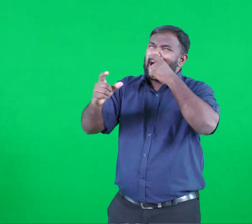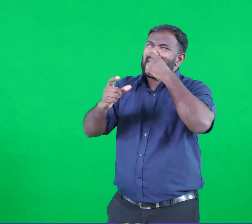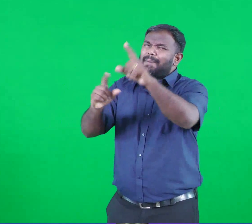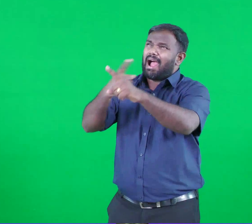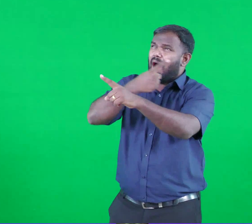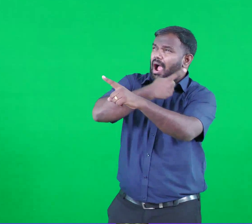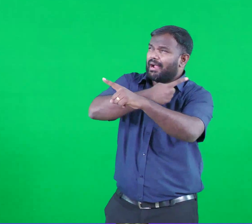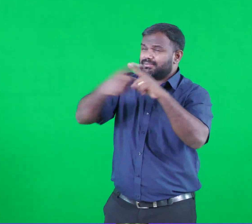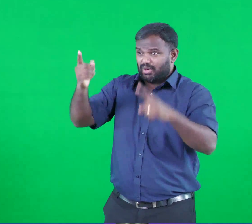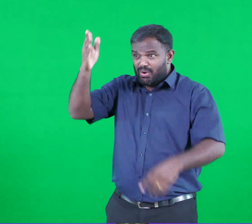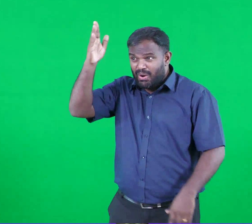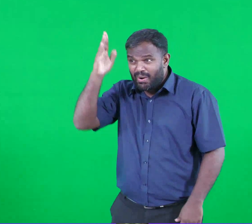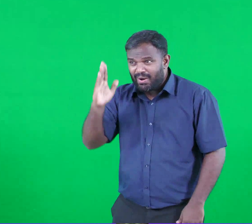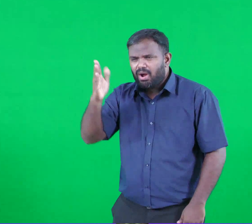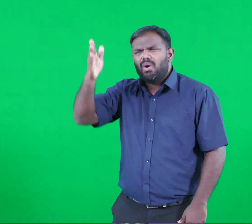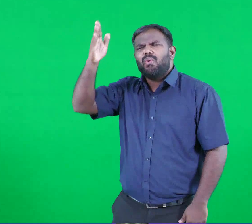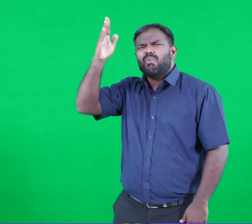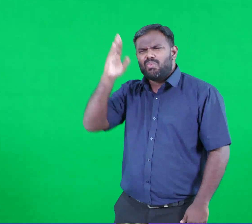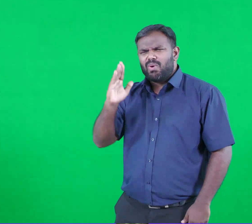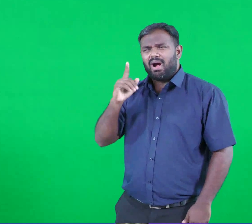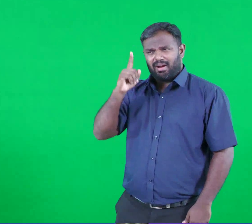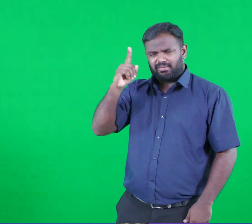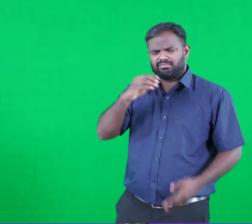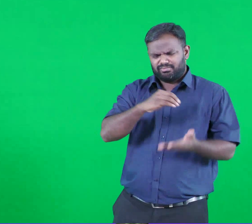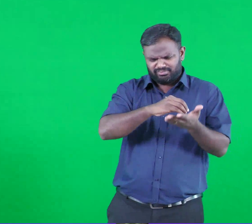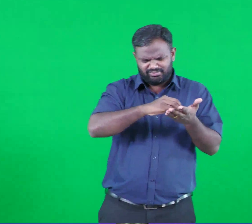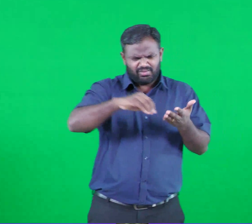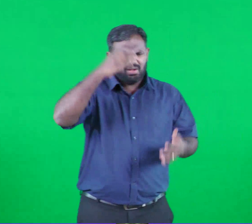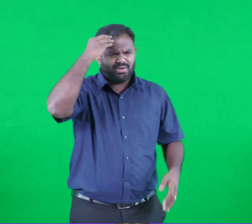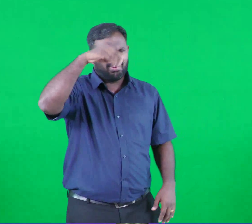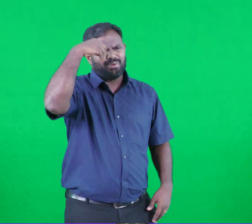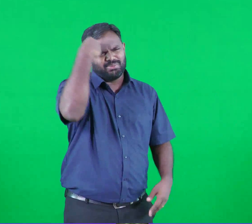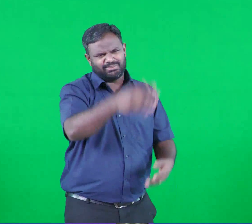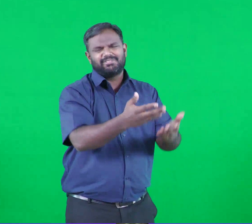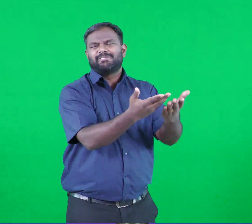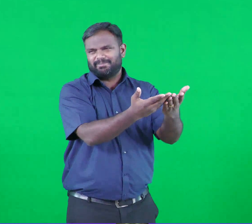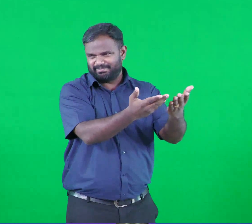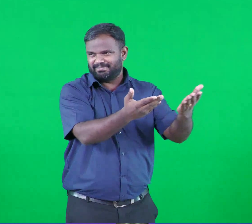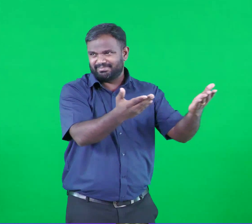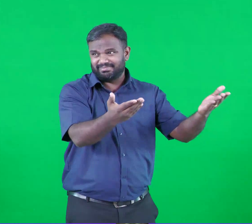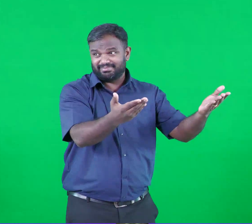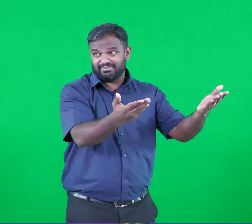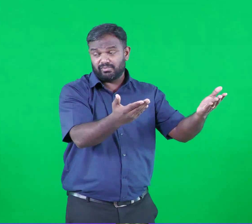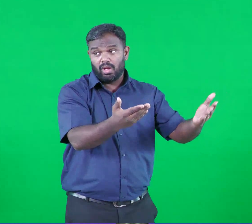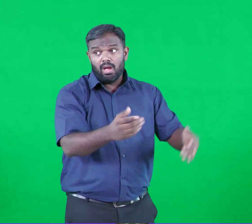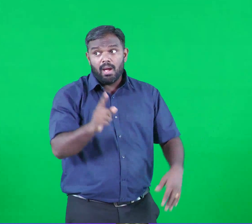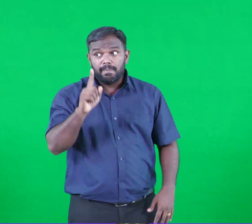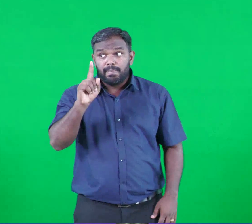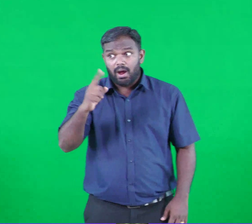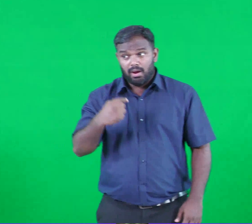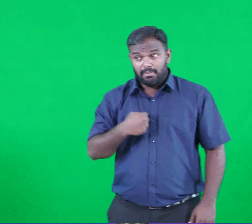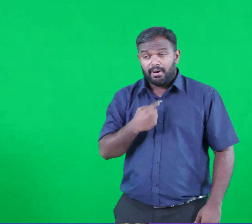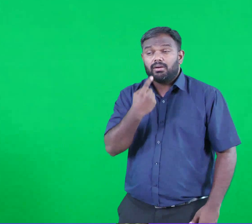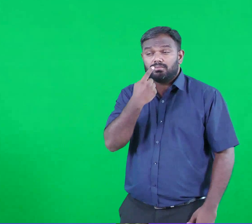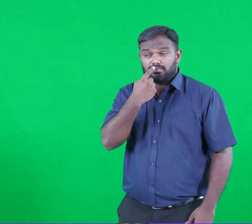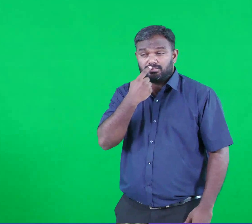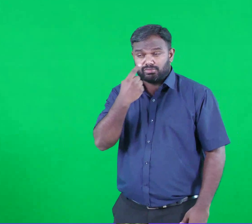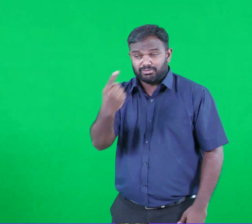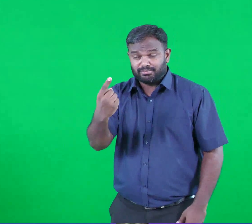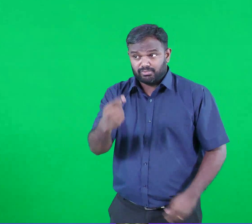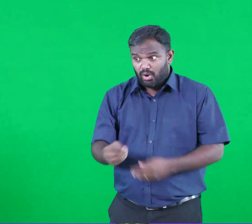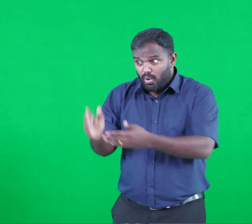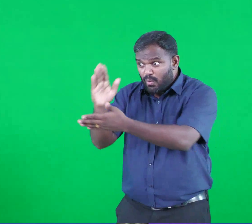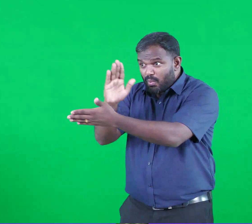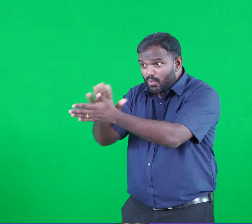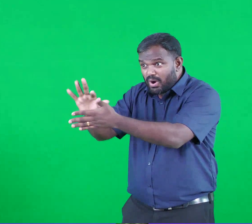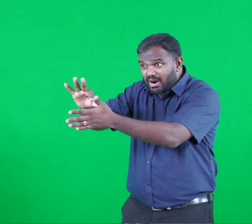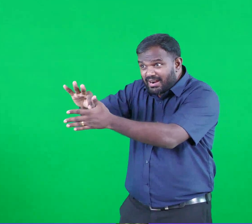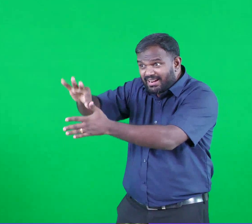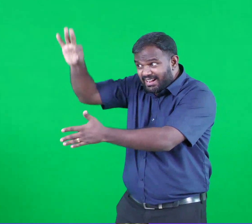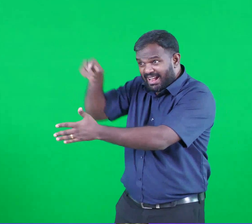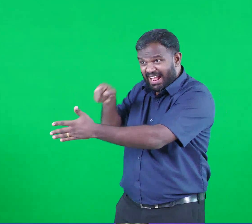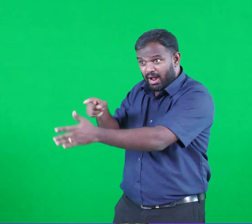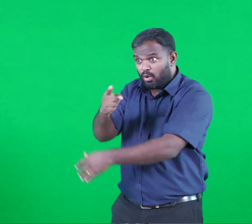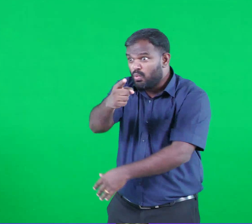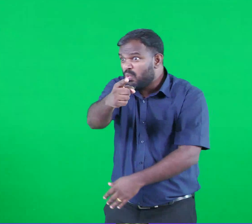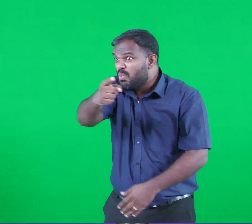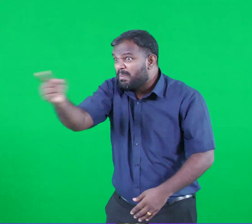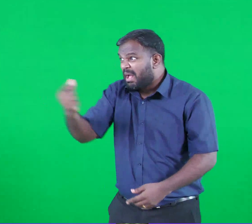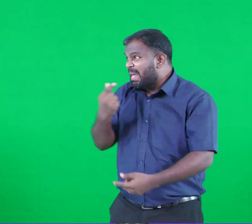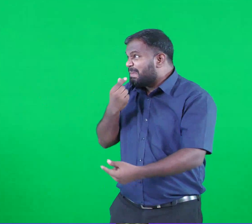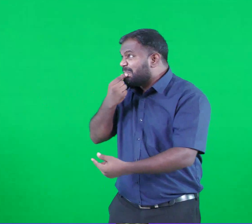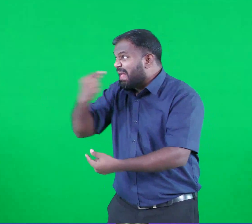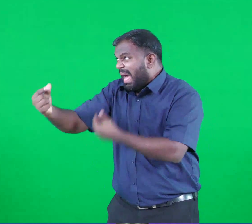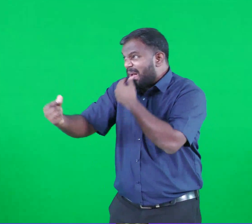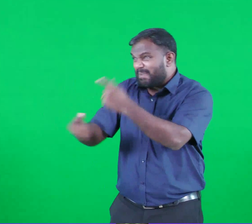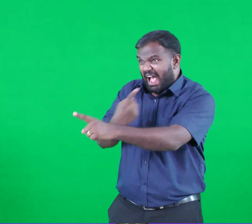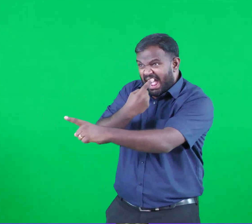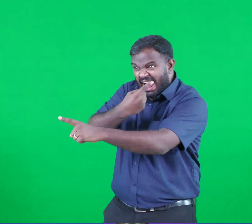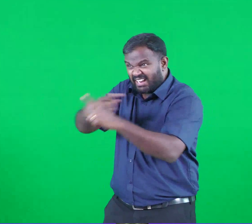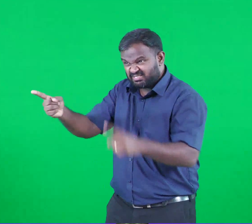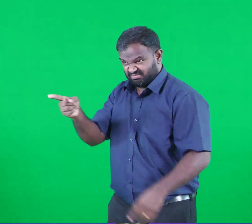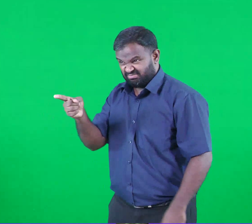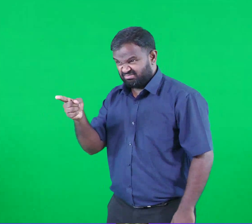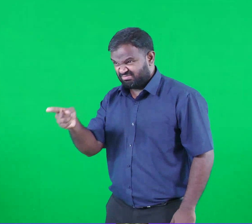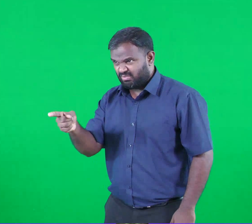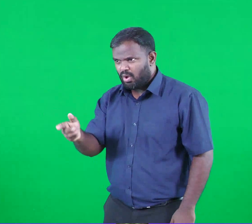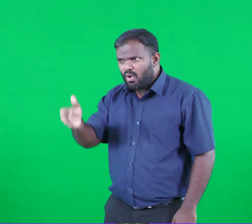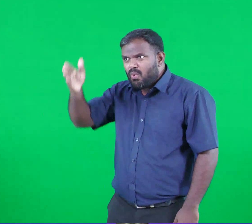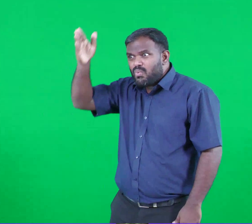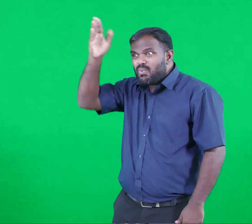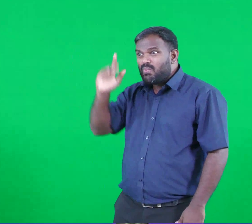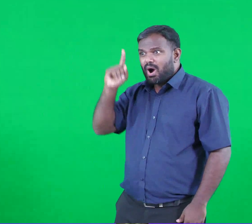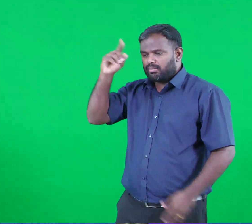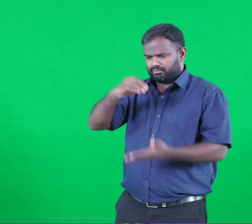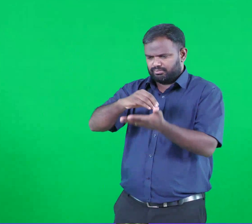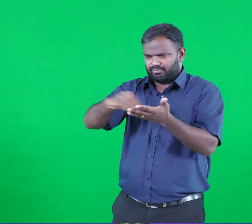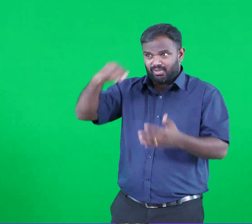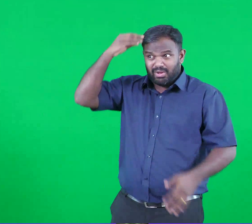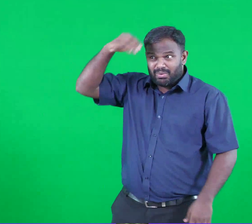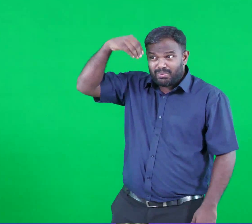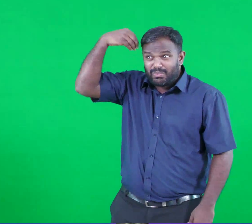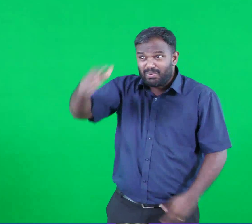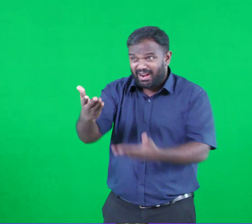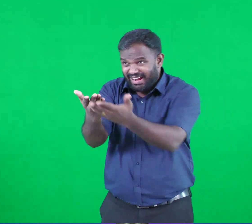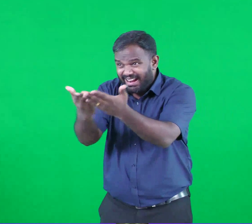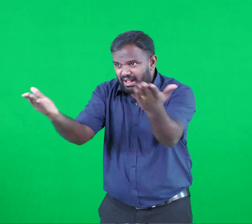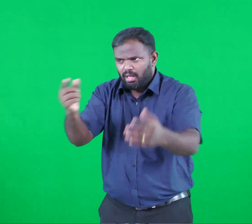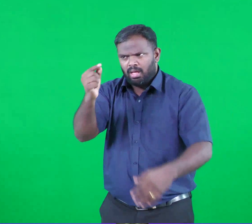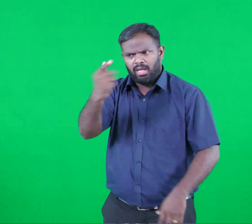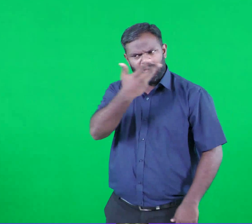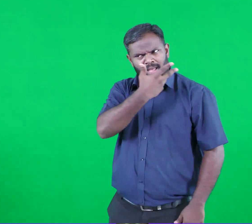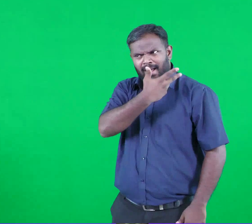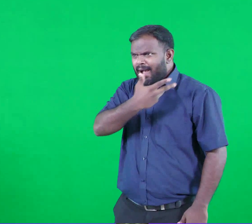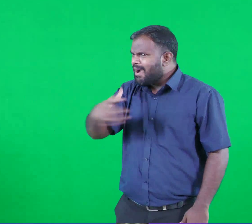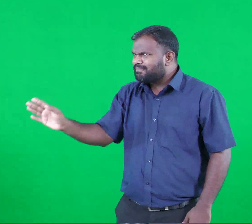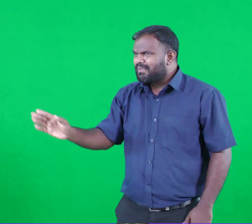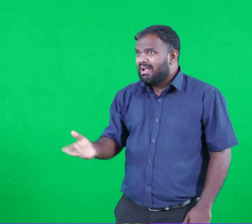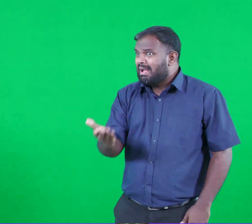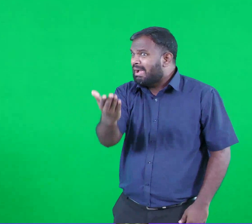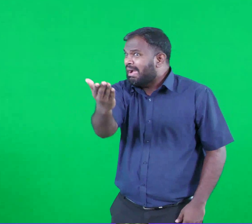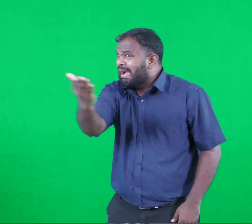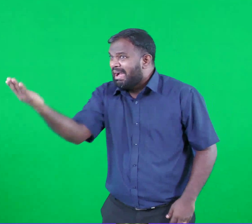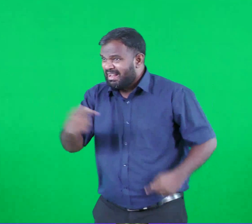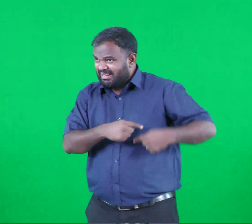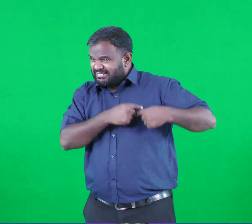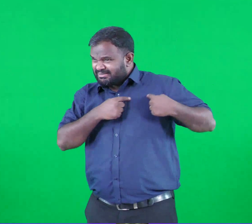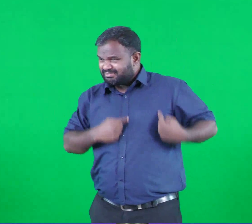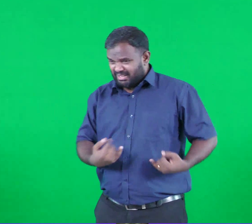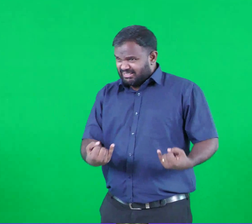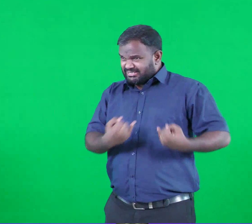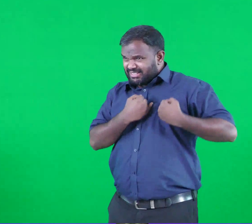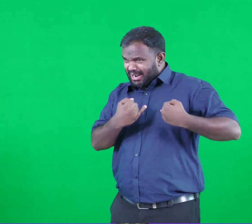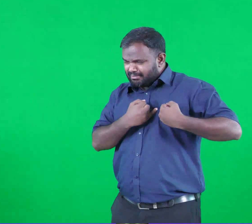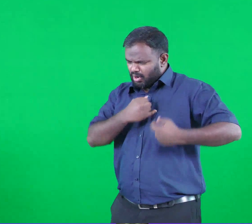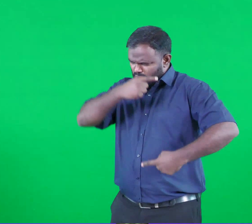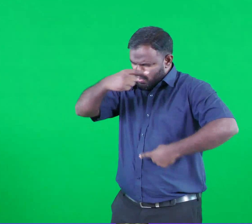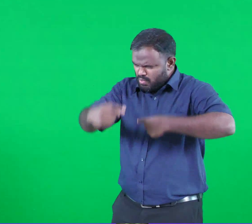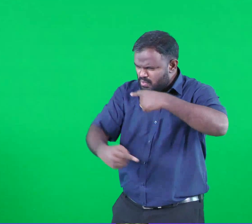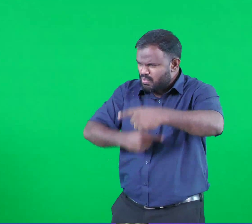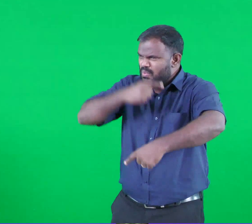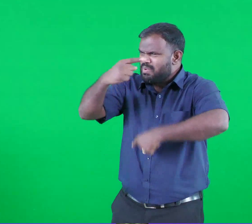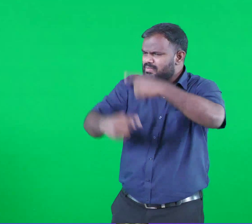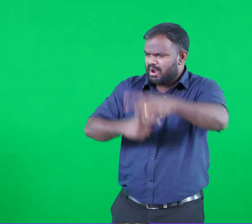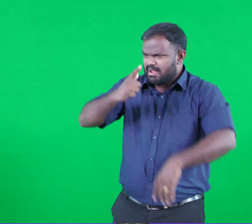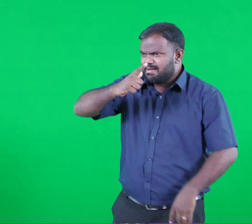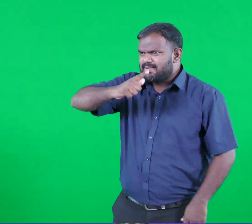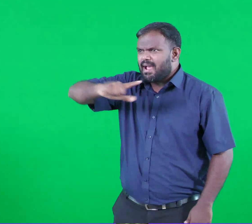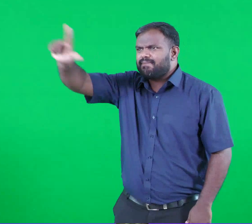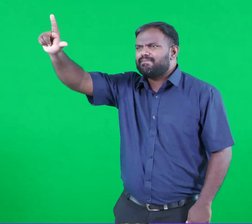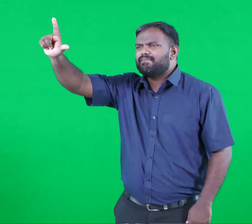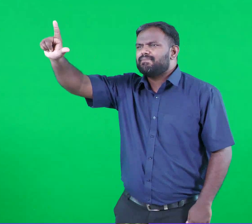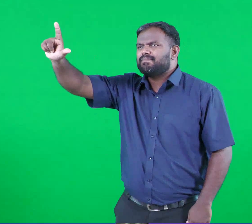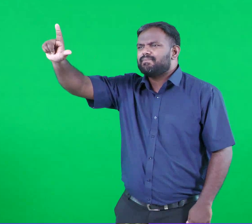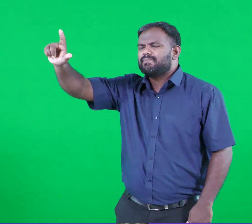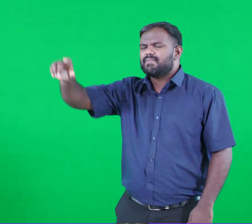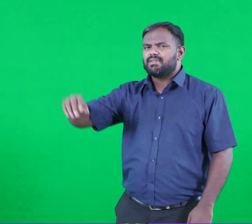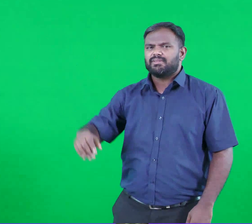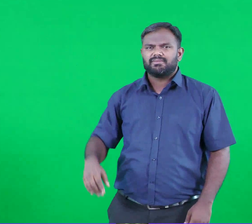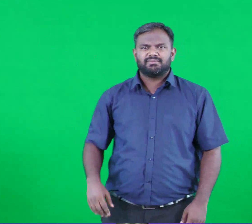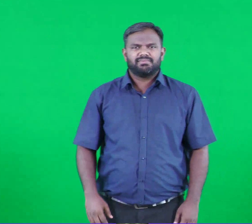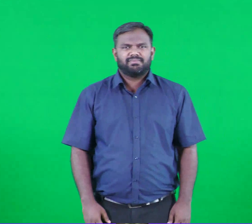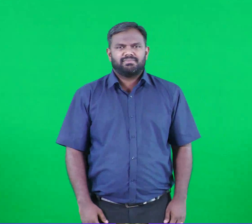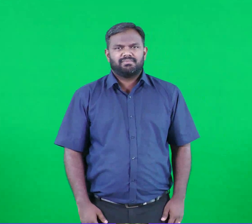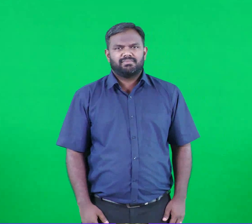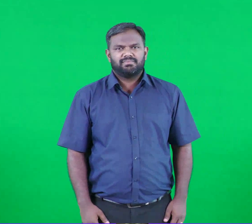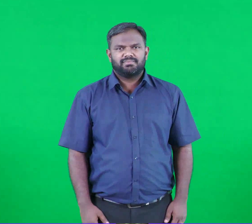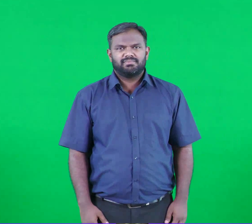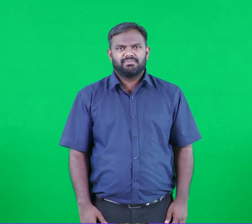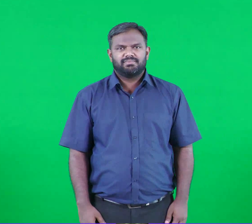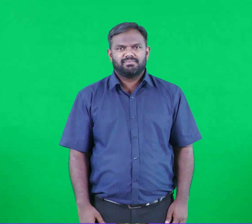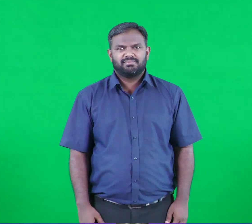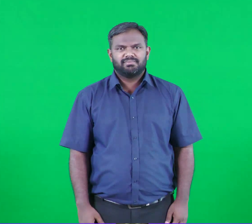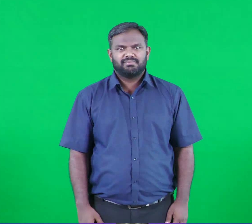But whoever blasphemes against the Holy Spirit will never be forgiven; he is guilty of eternal sin."